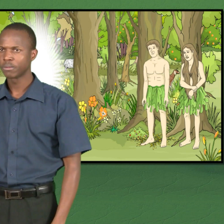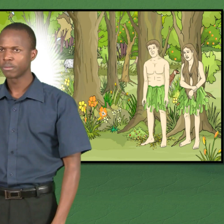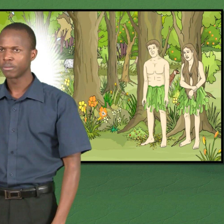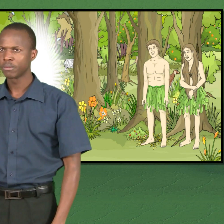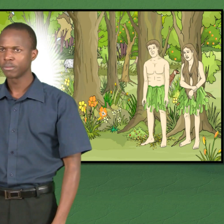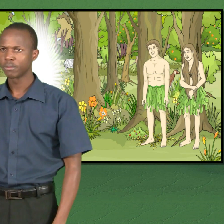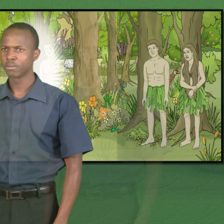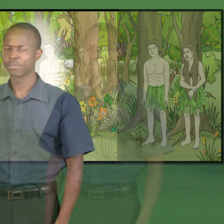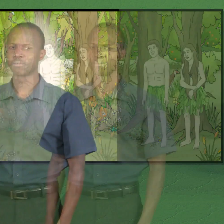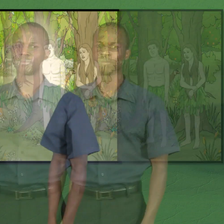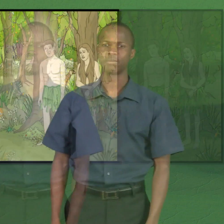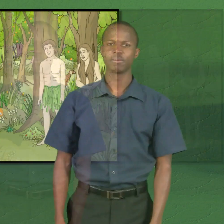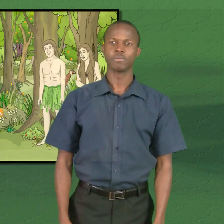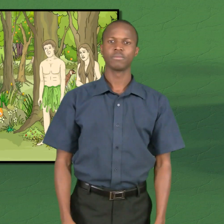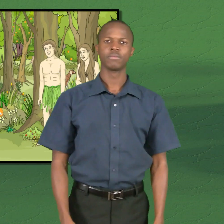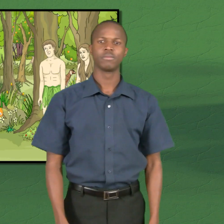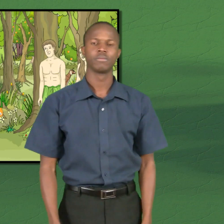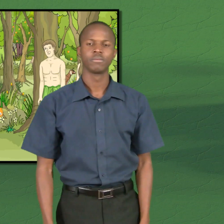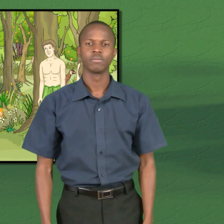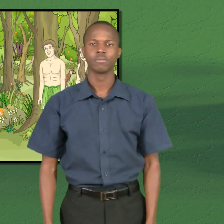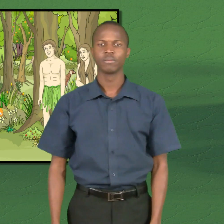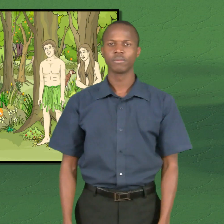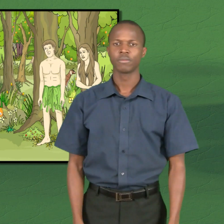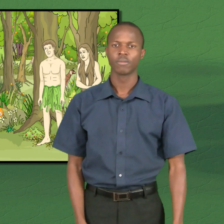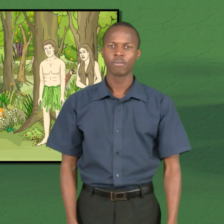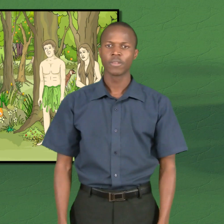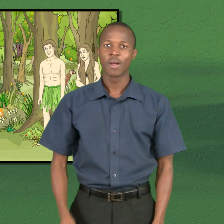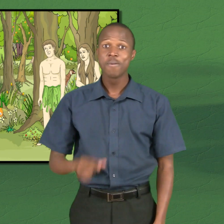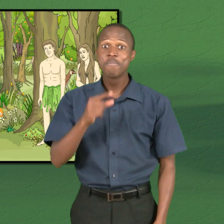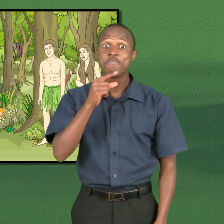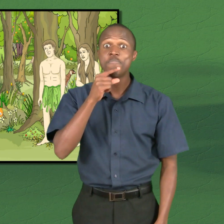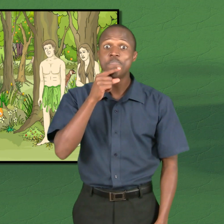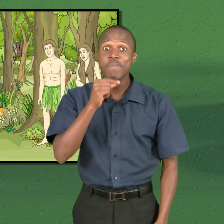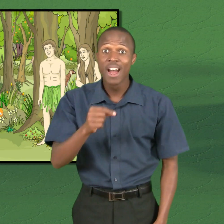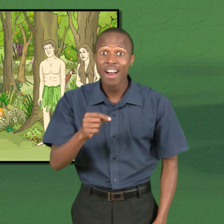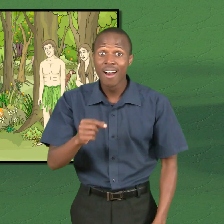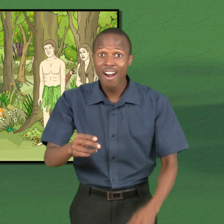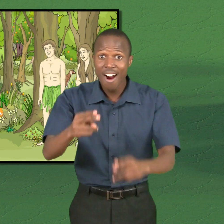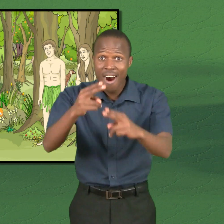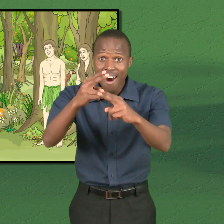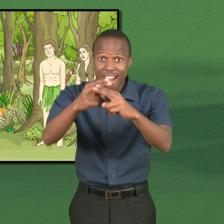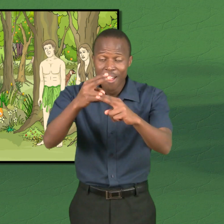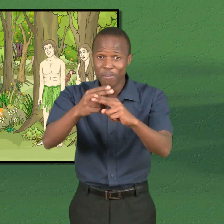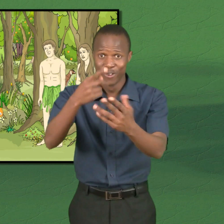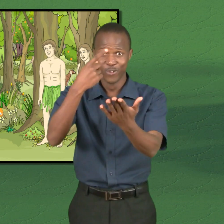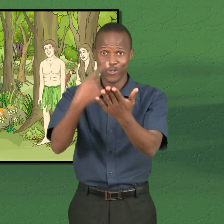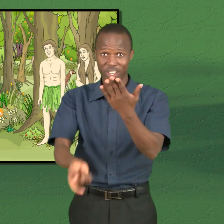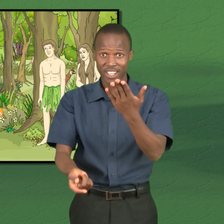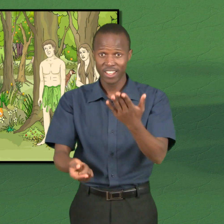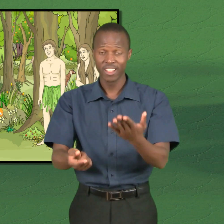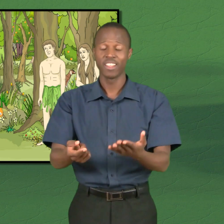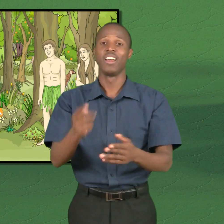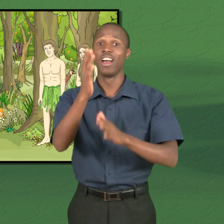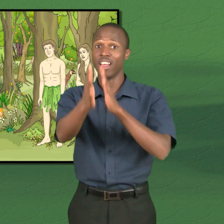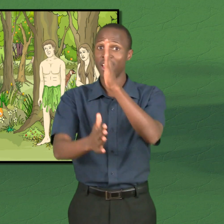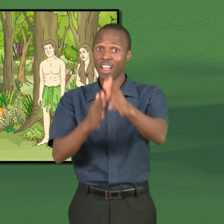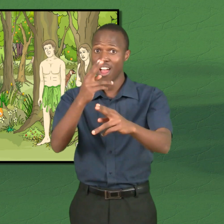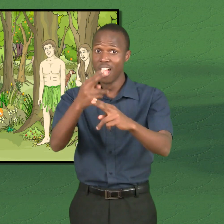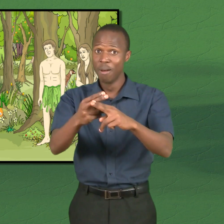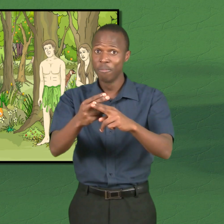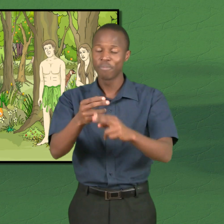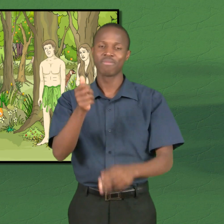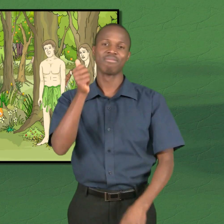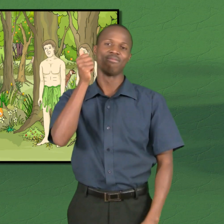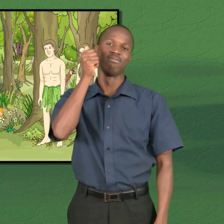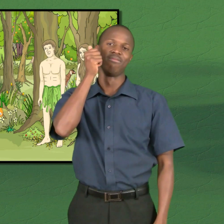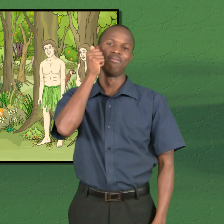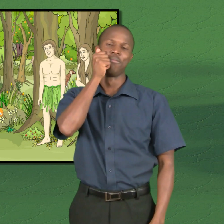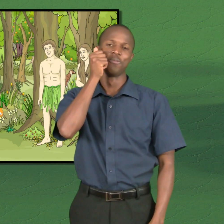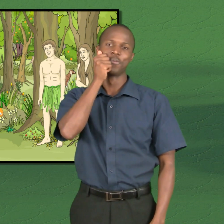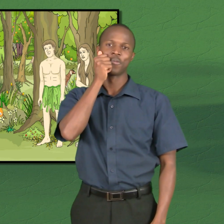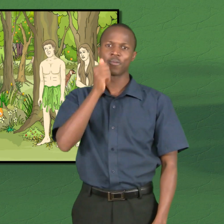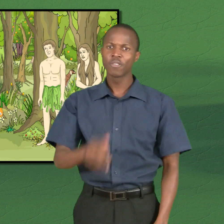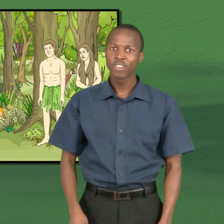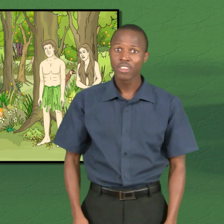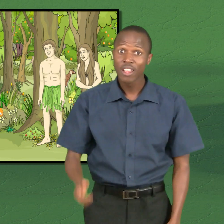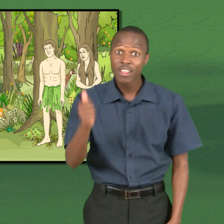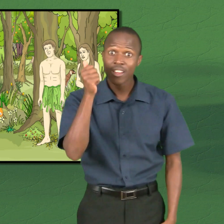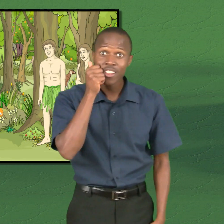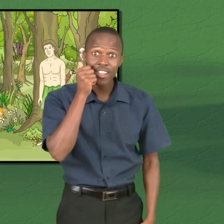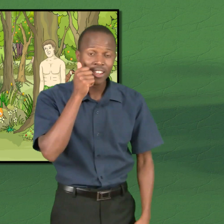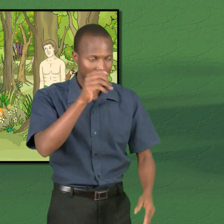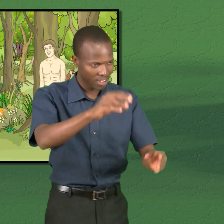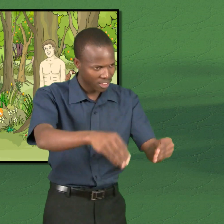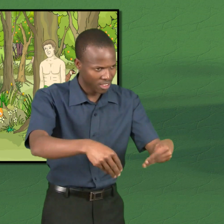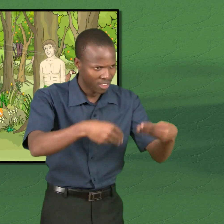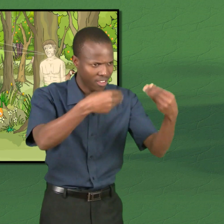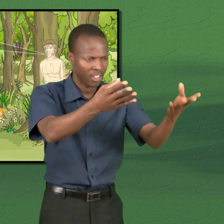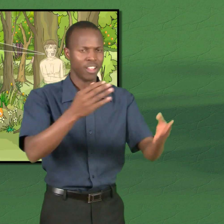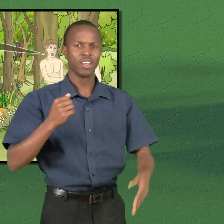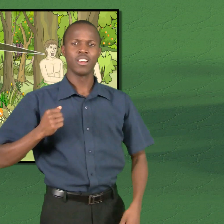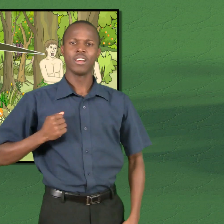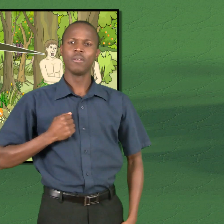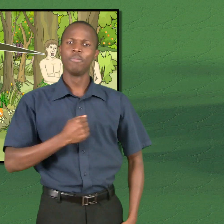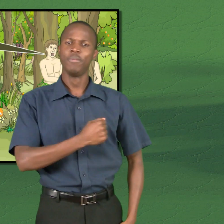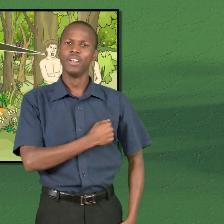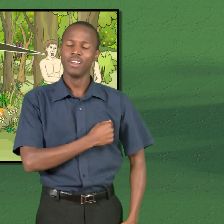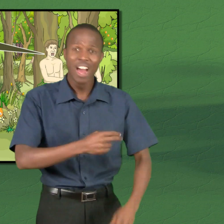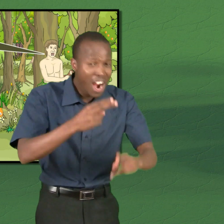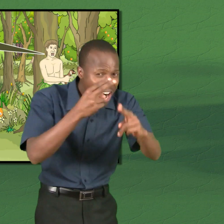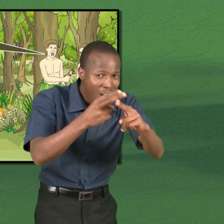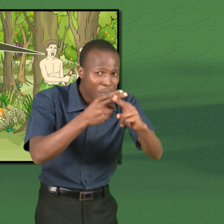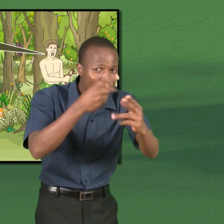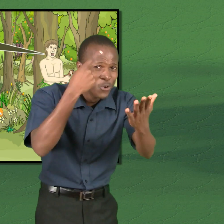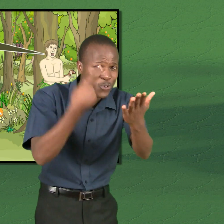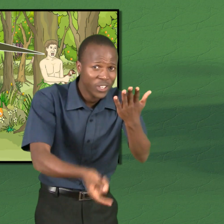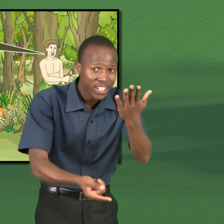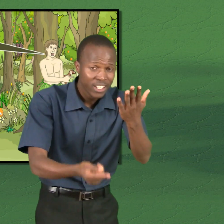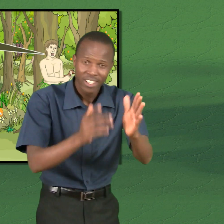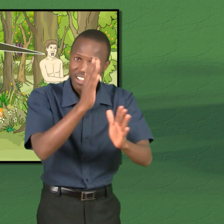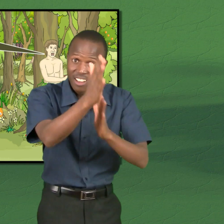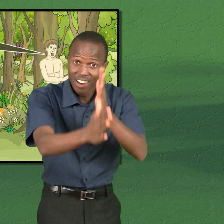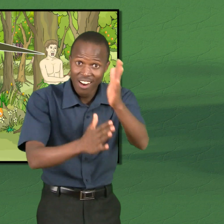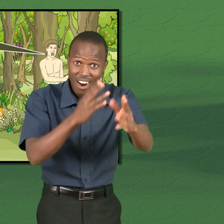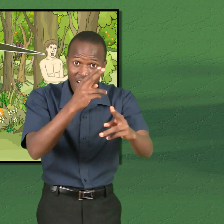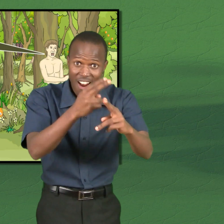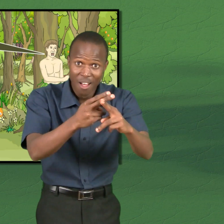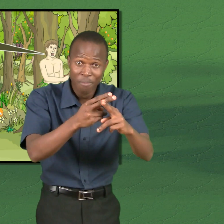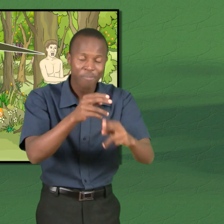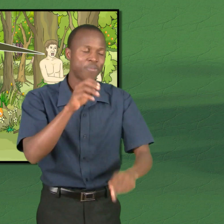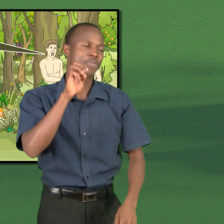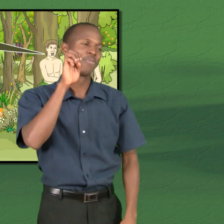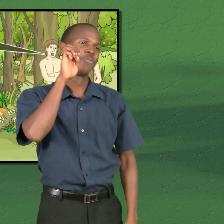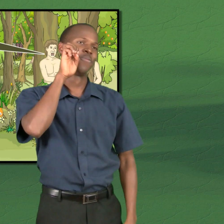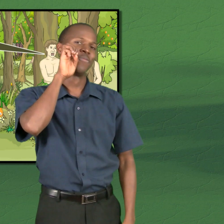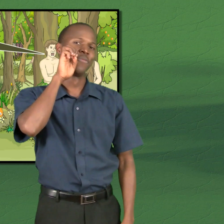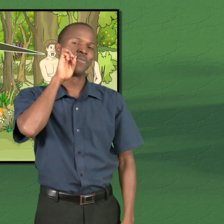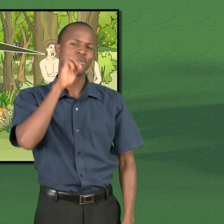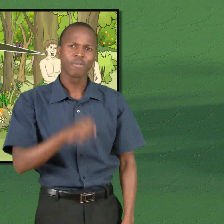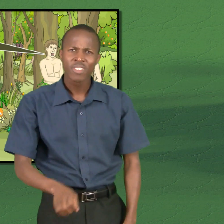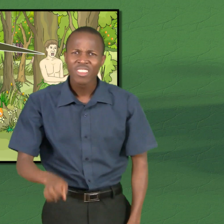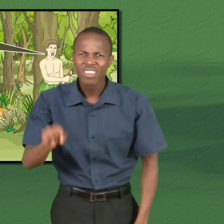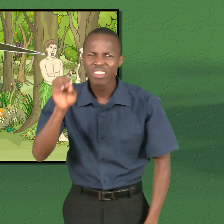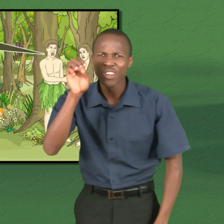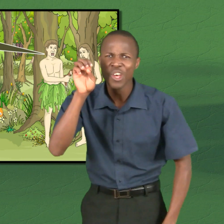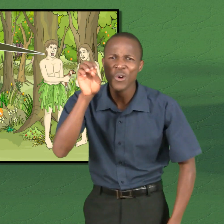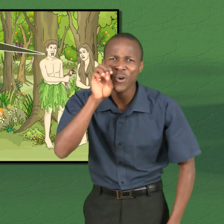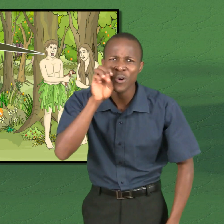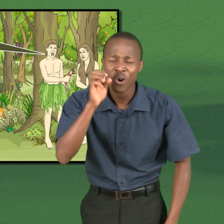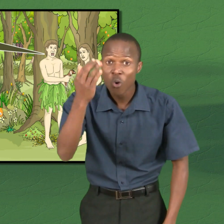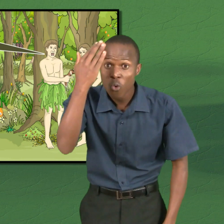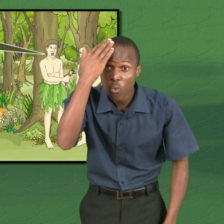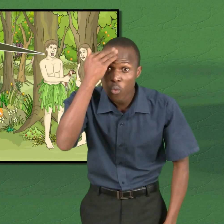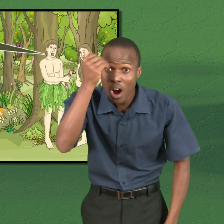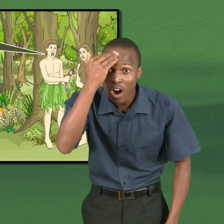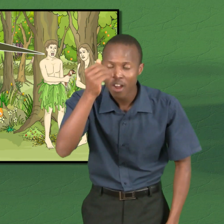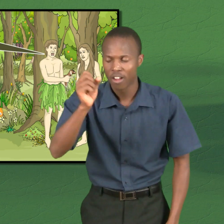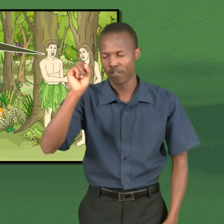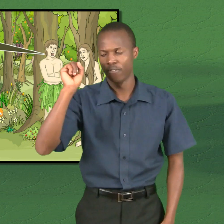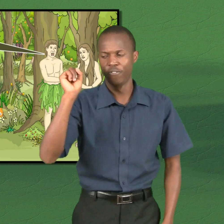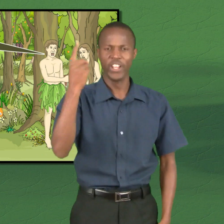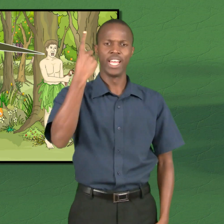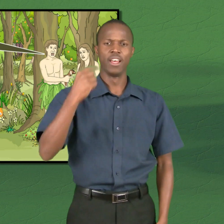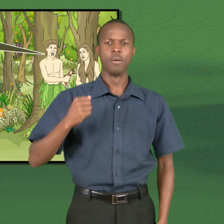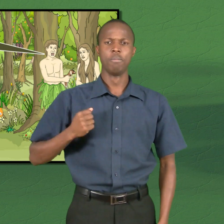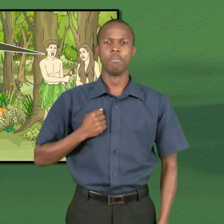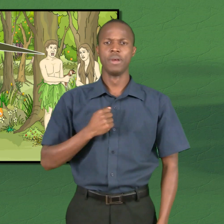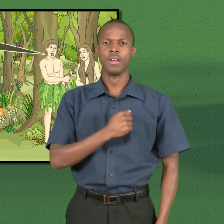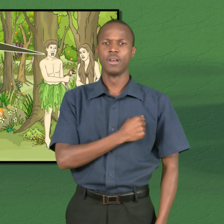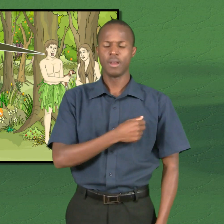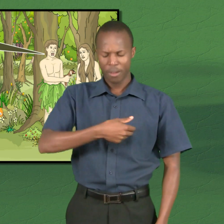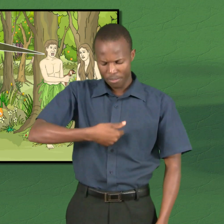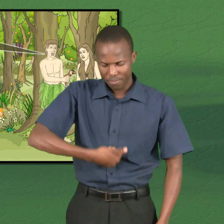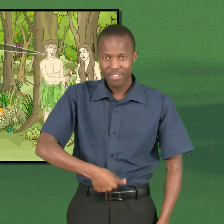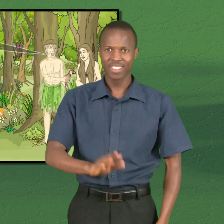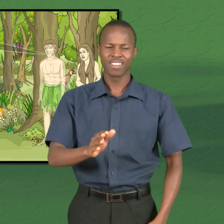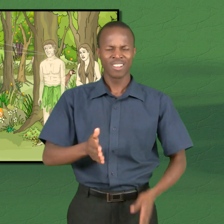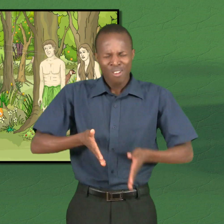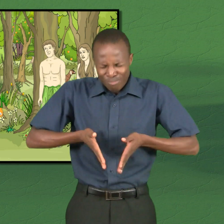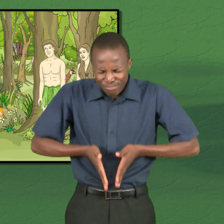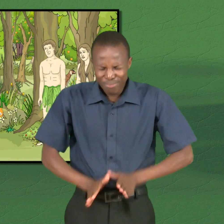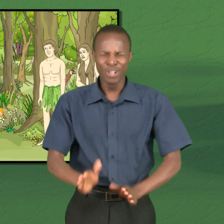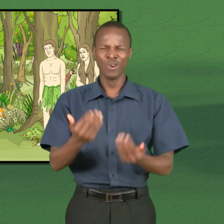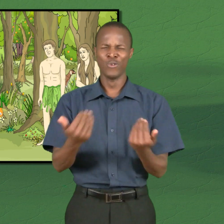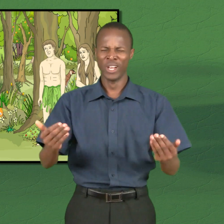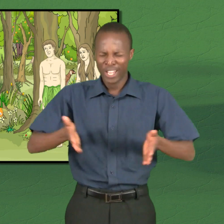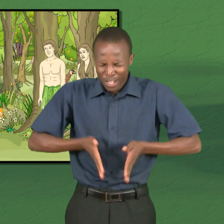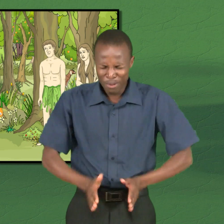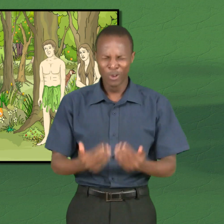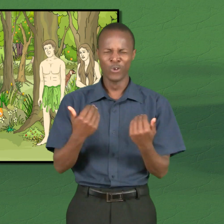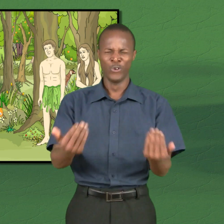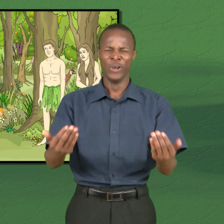By the sweat of your brow you will eat your bread, until you return to the ground— because out of it were you taken.